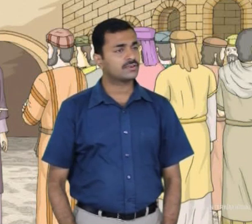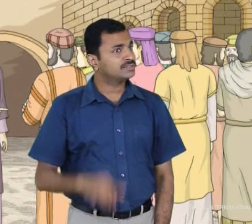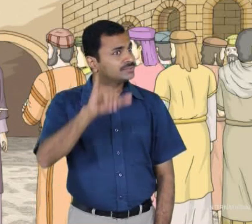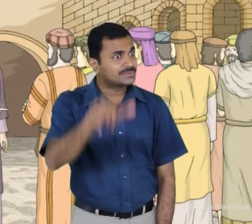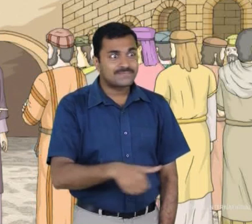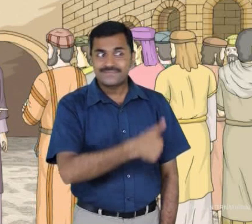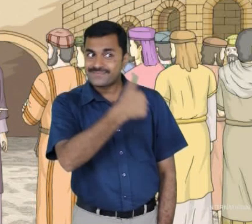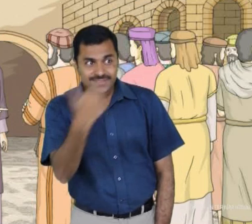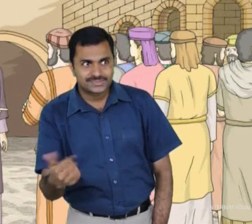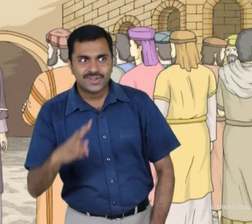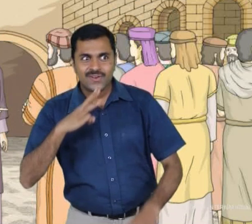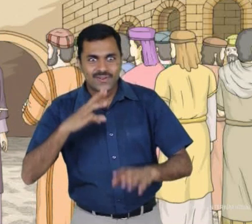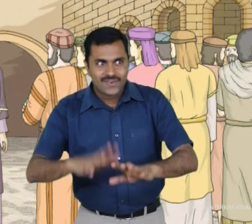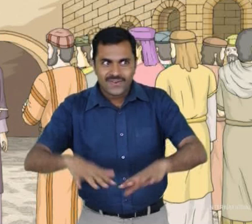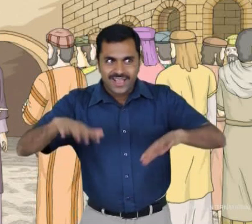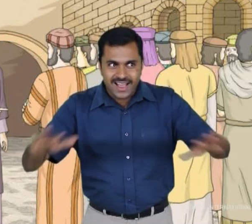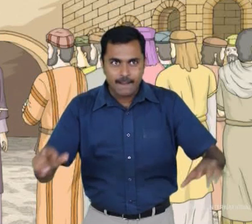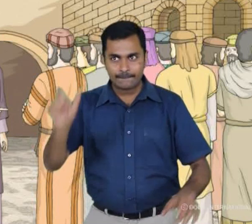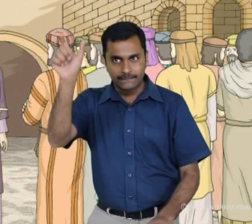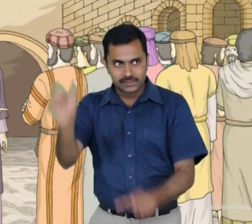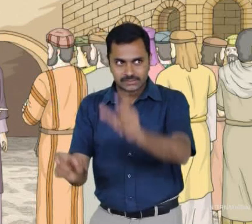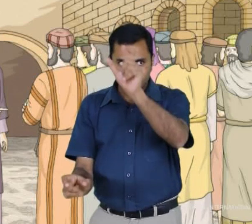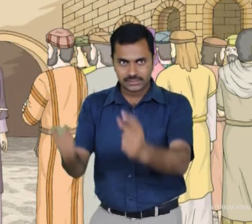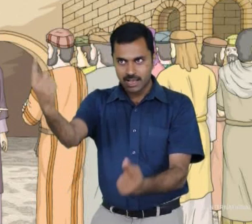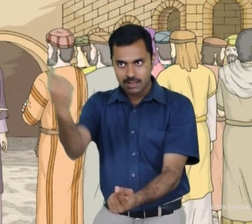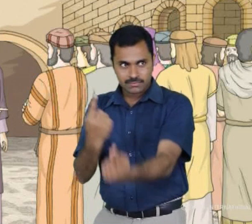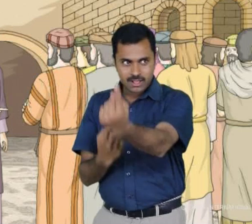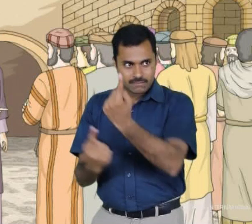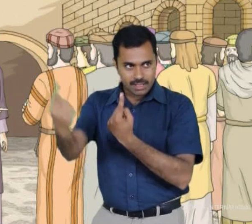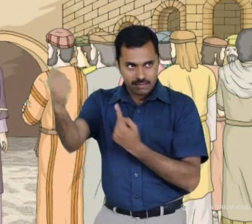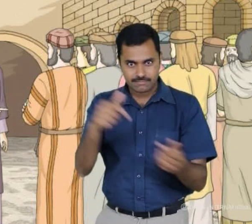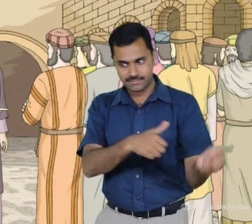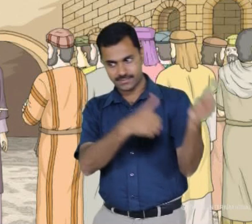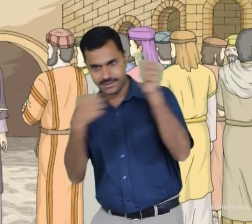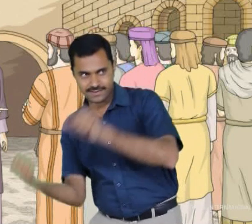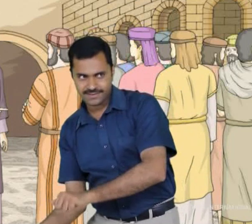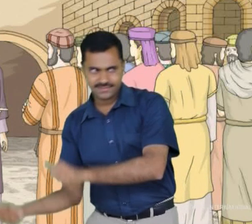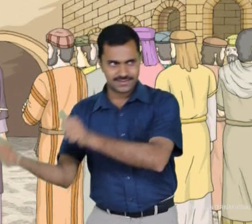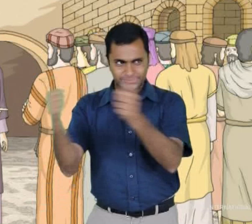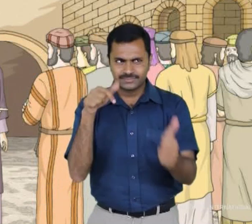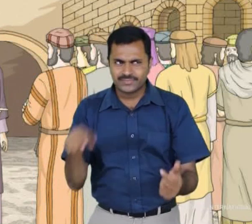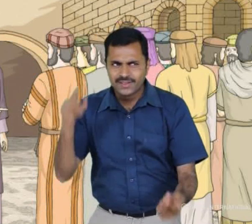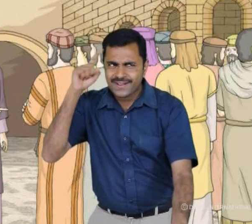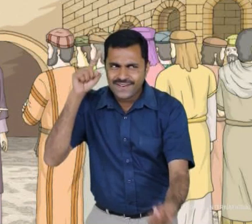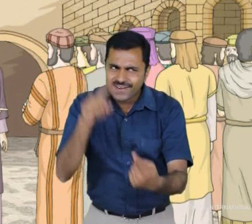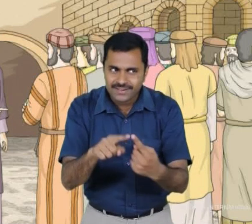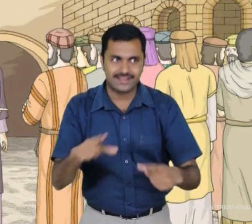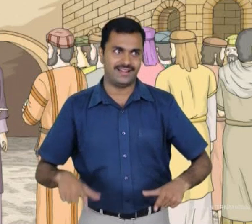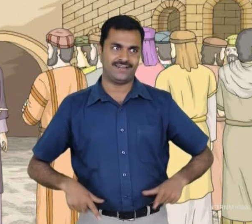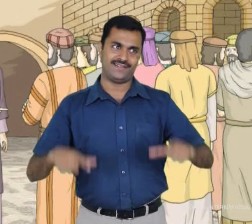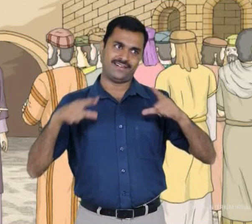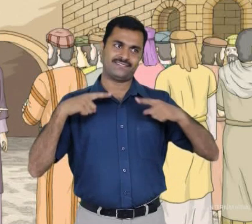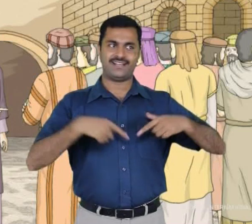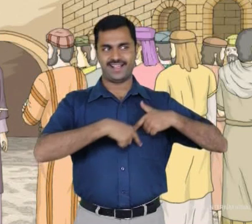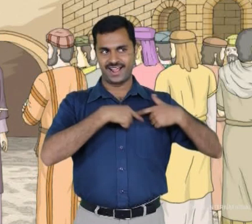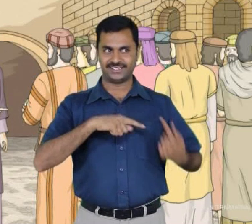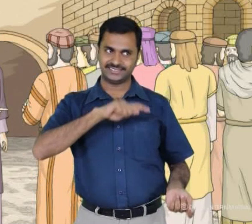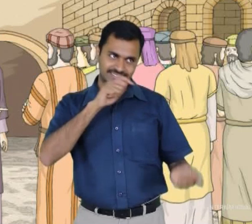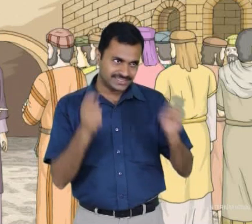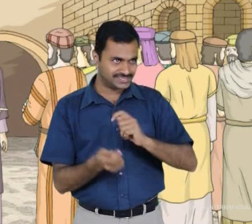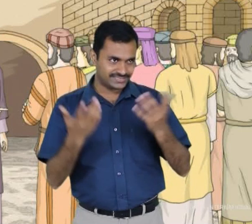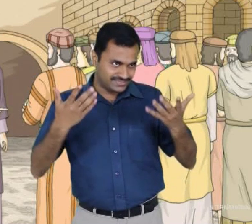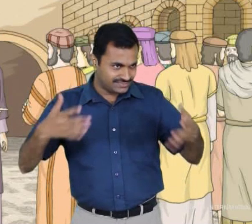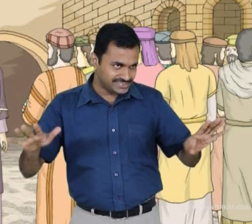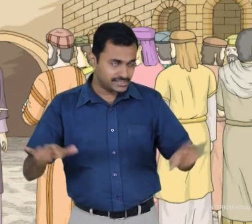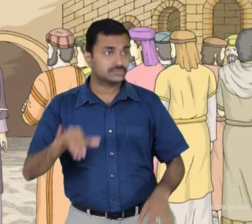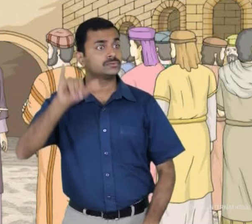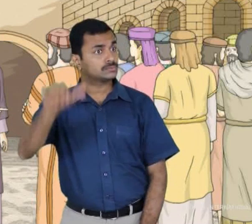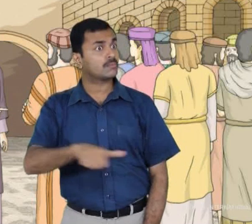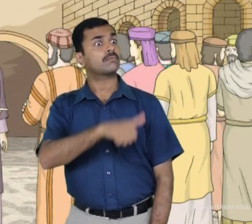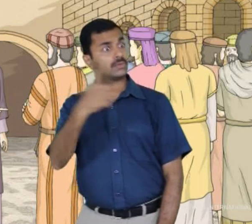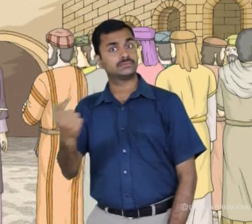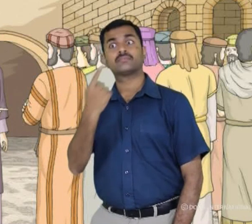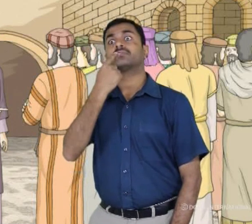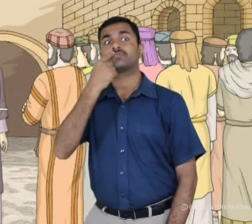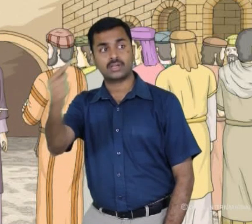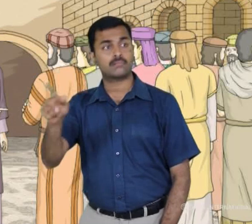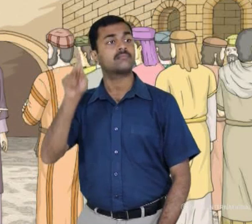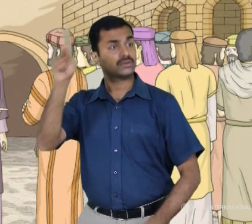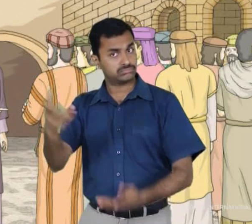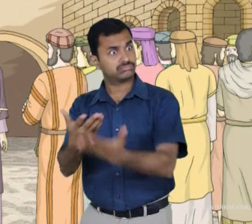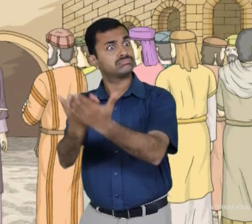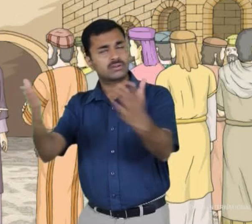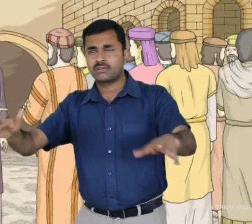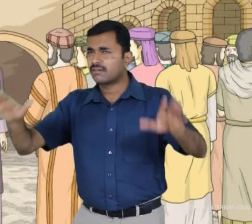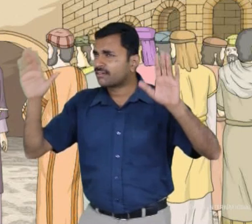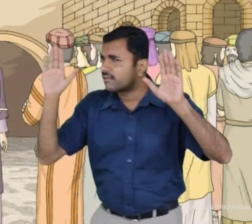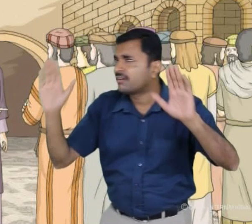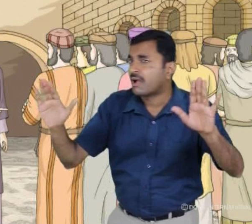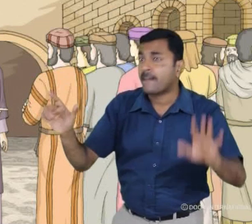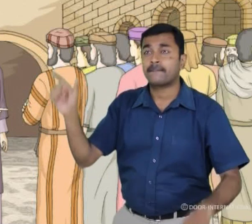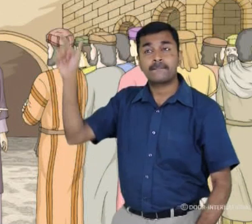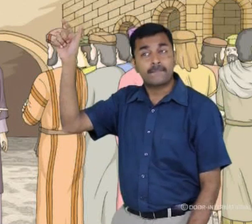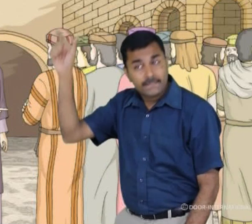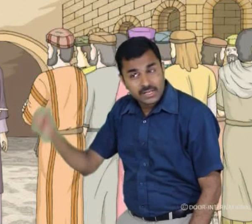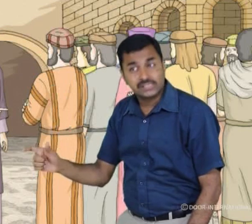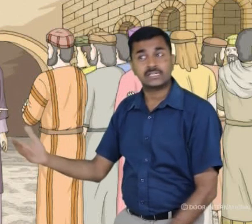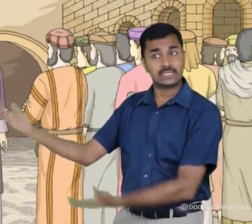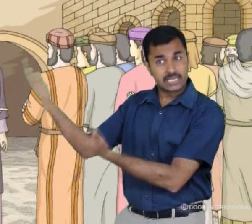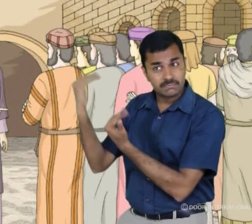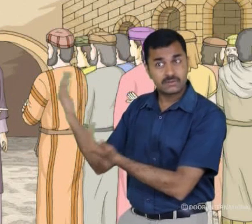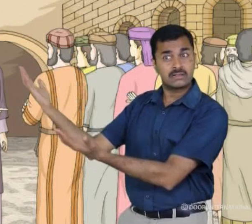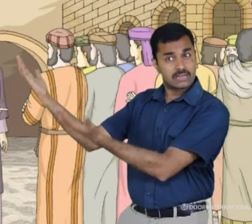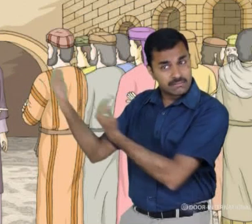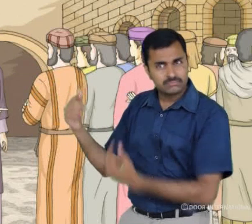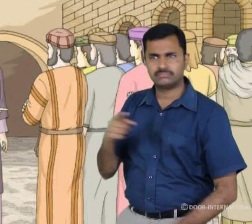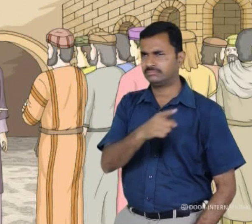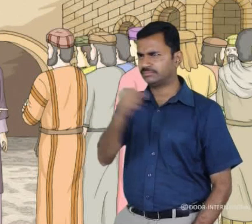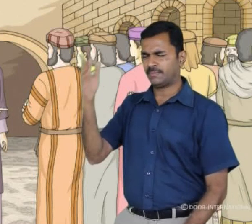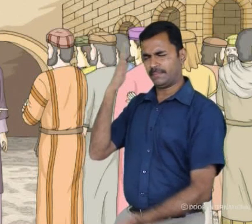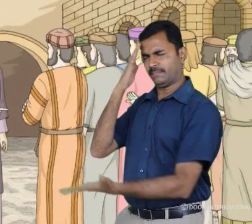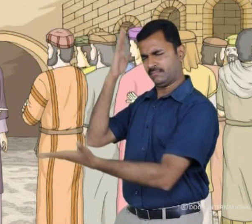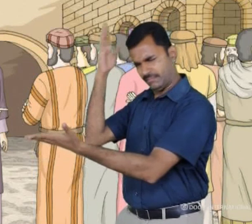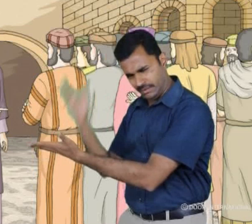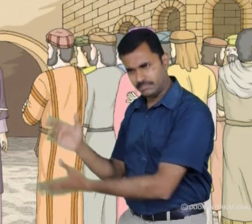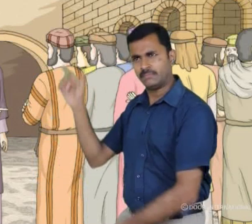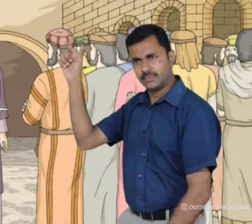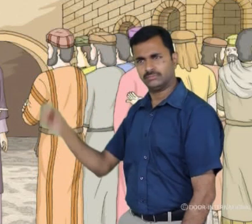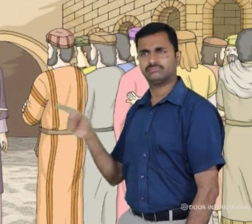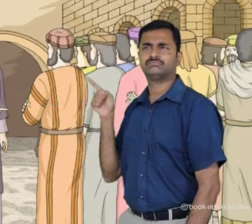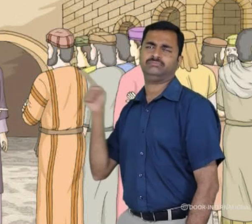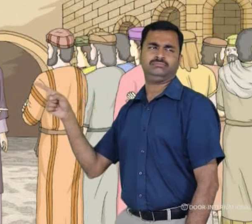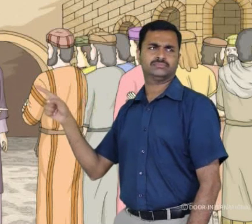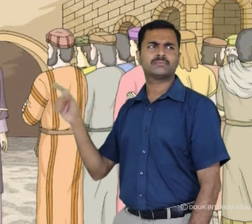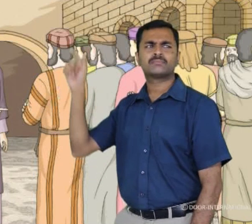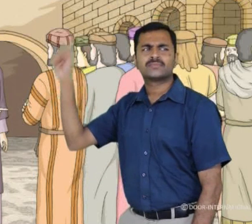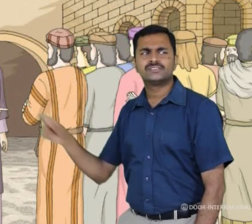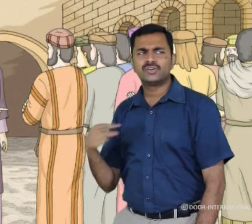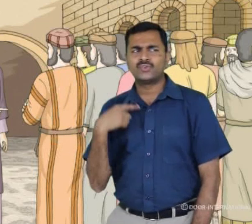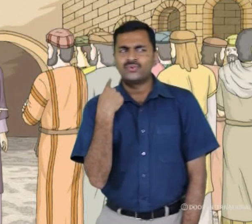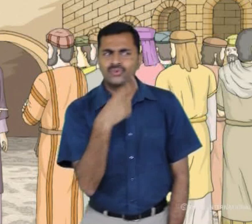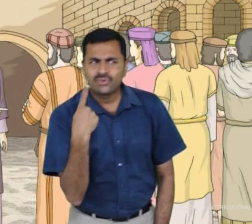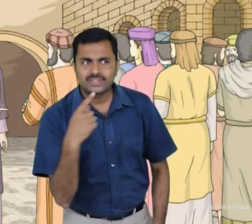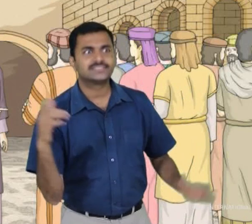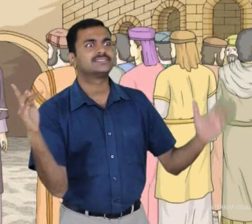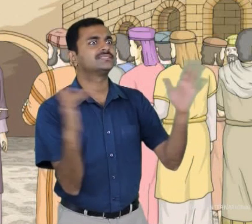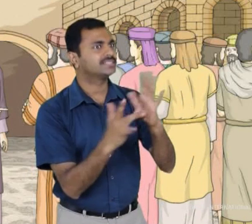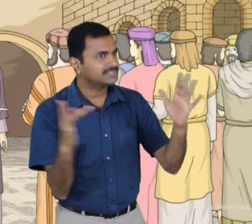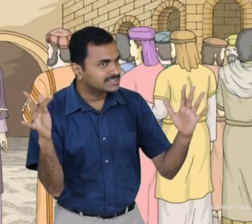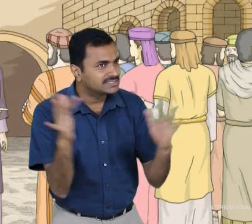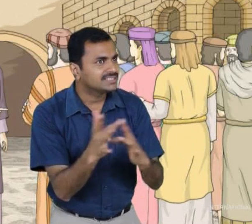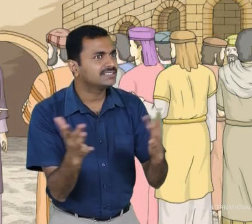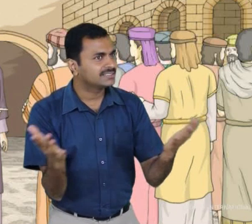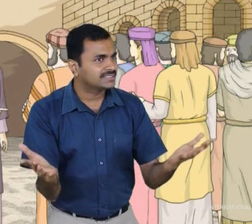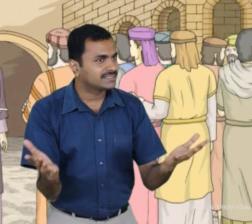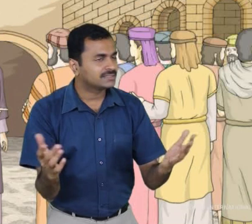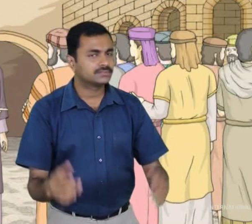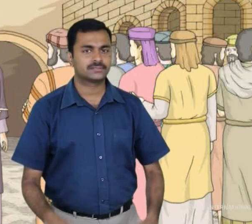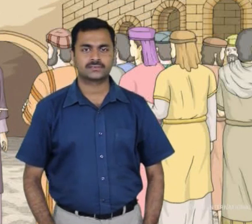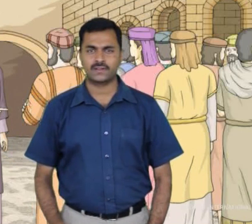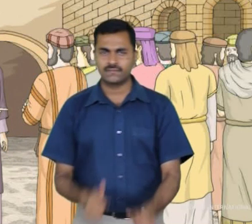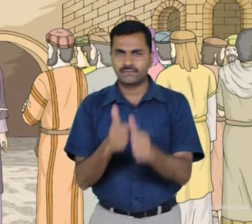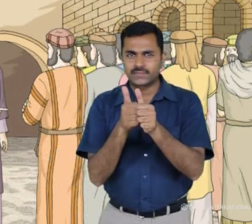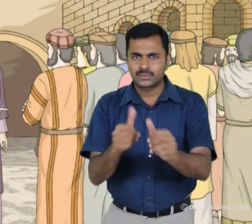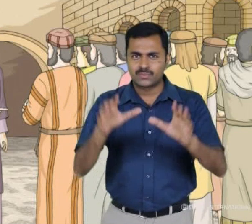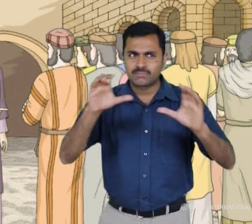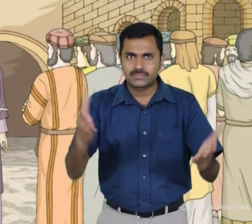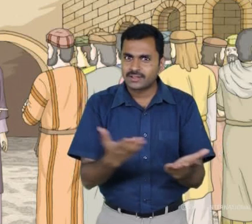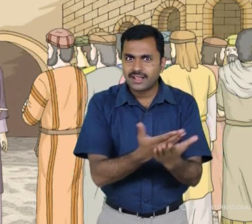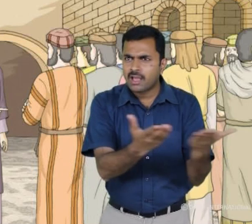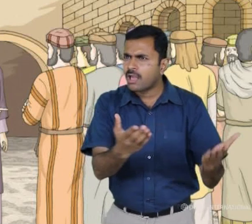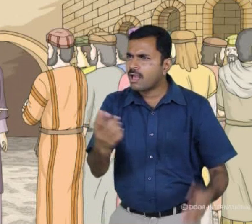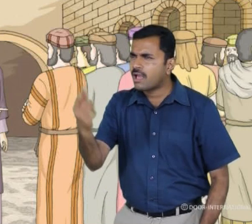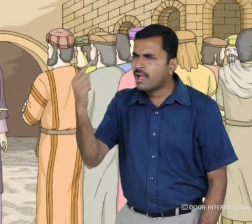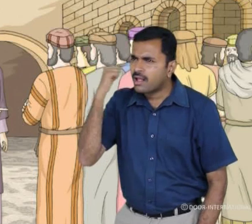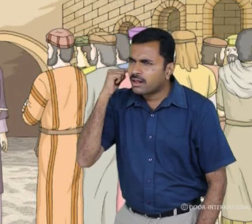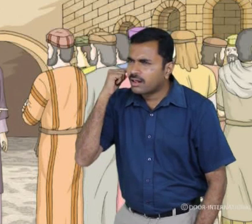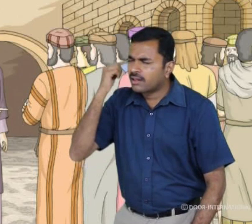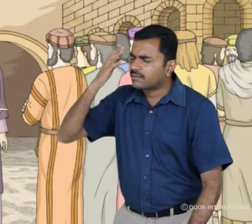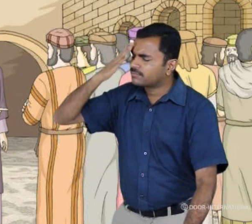Paul asked. “The baptism of John,” they replied. Paul explained: “John’s baptism was a baptism of repentance.